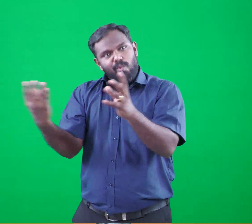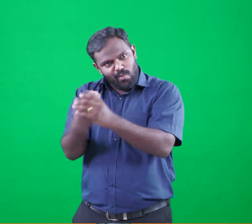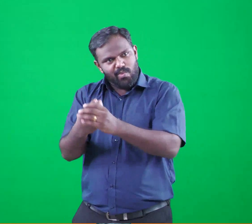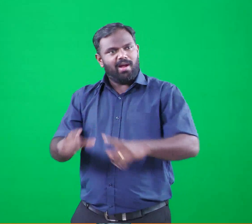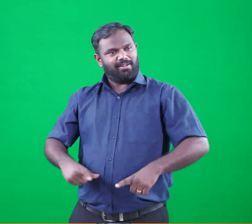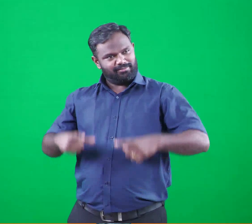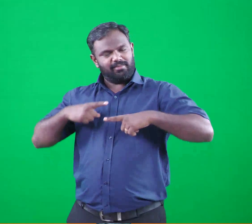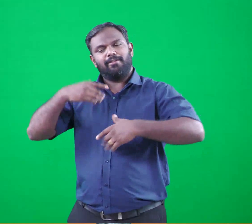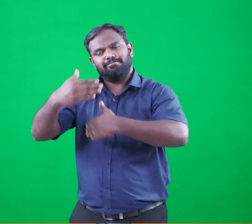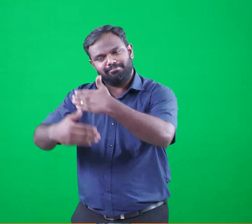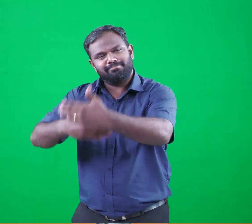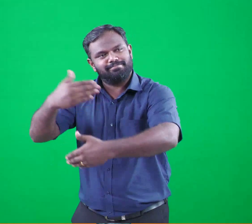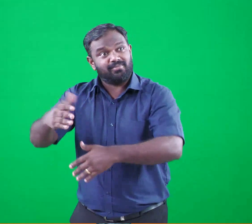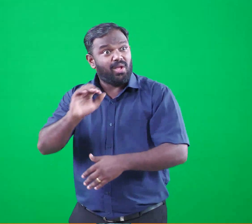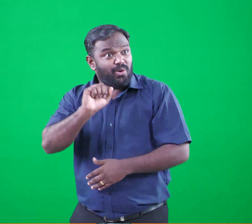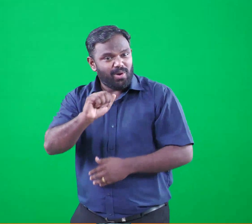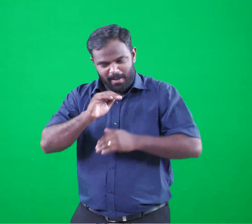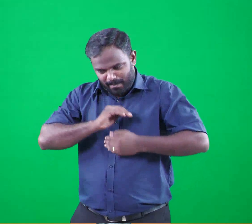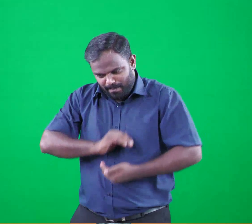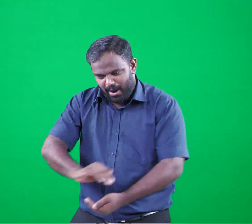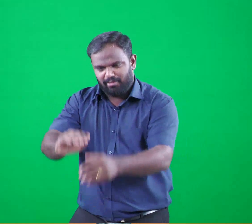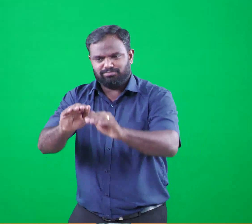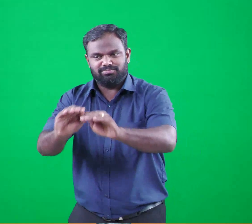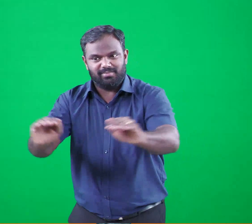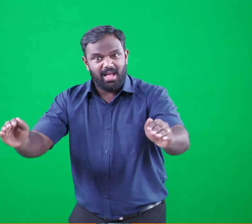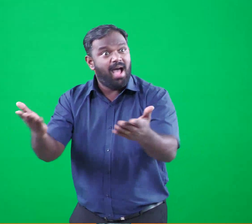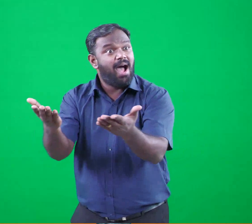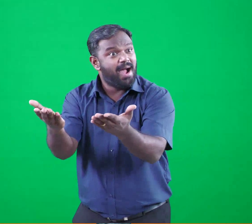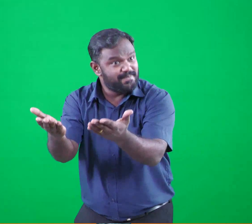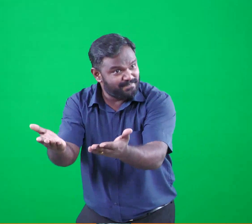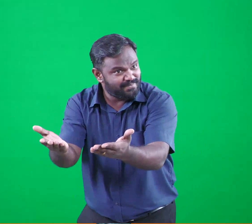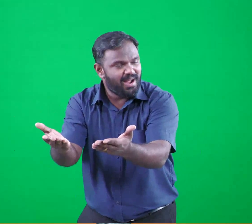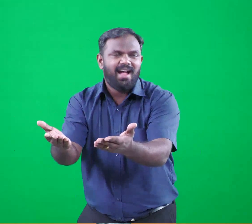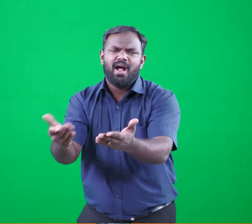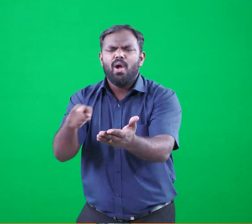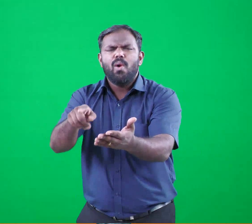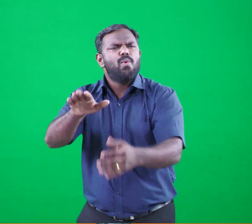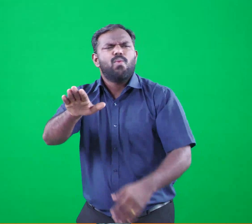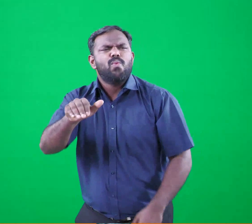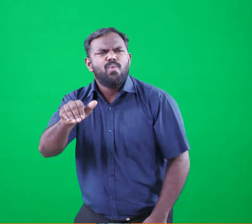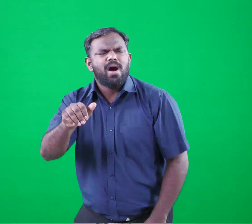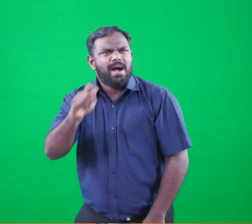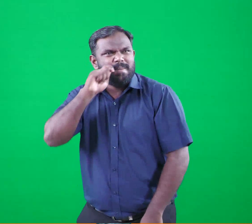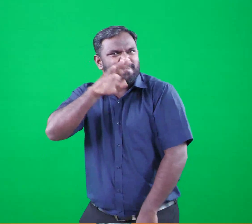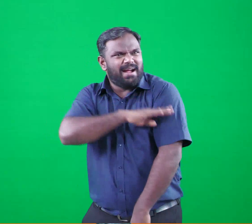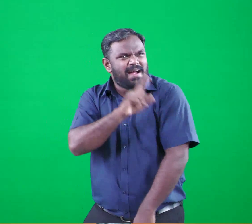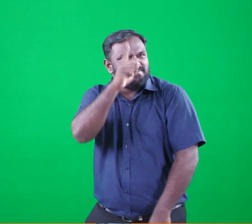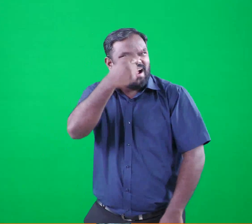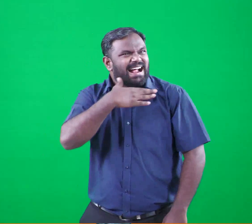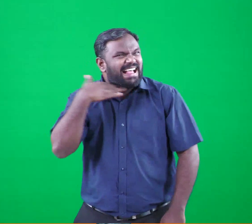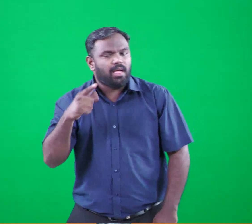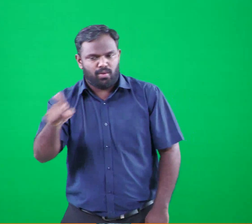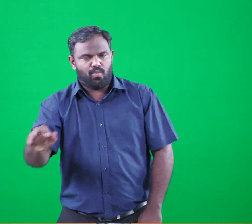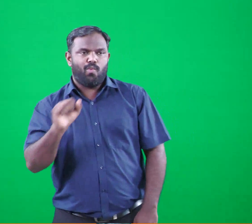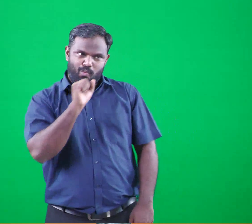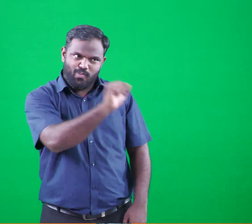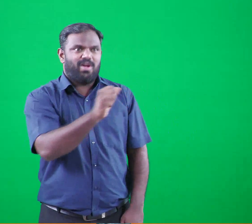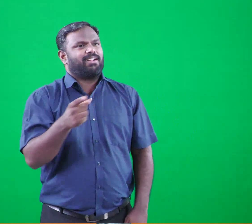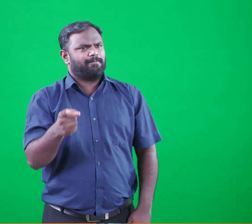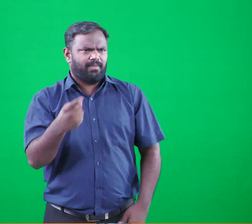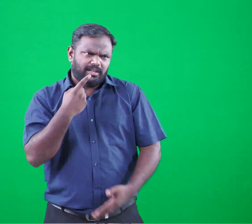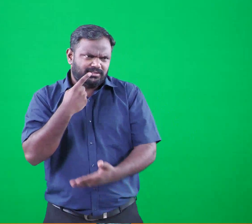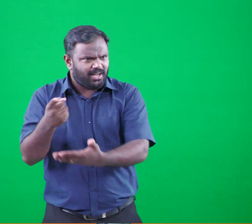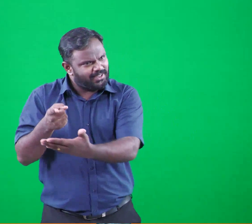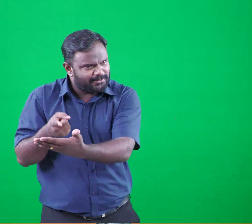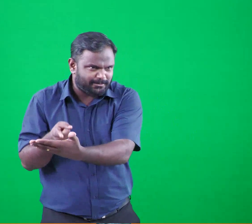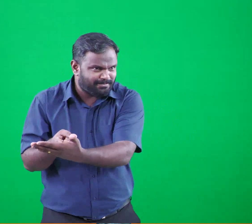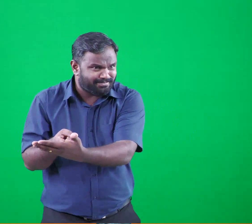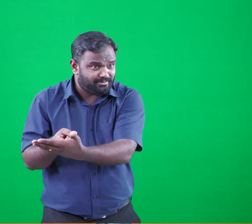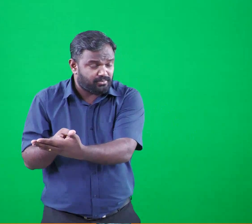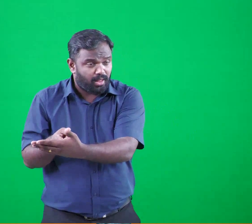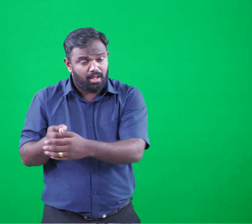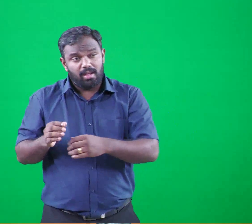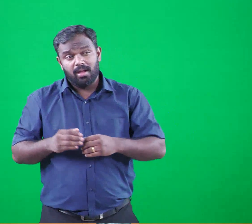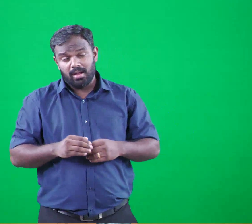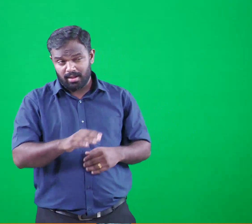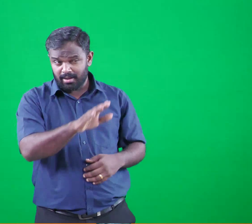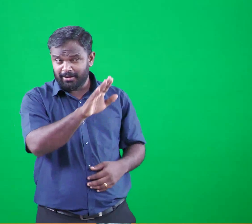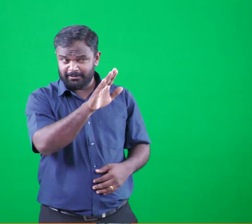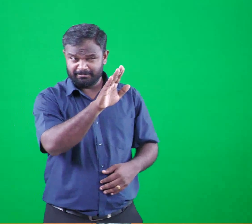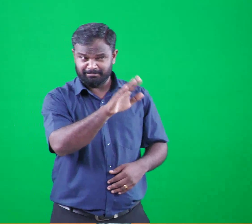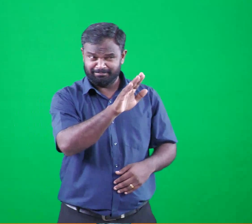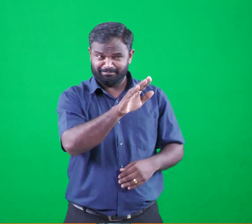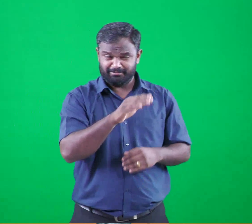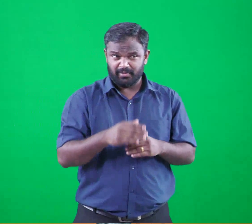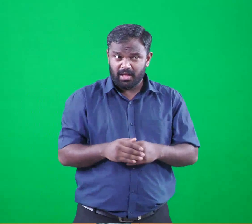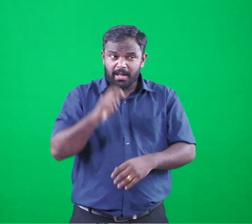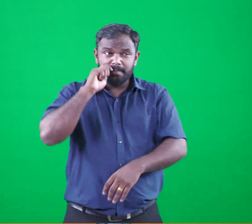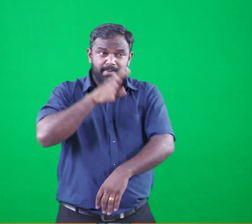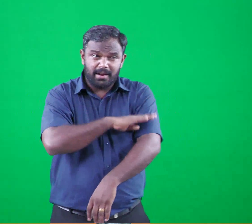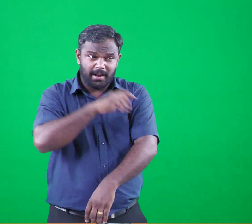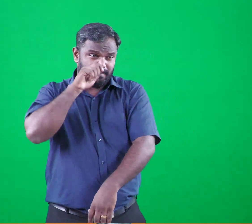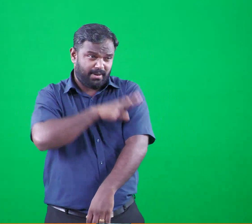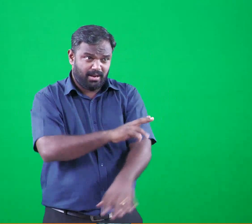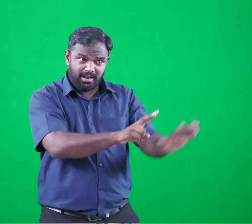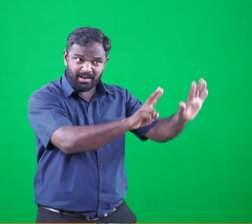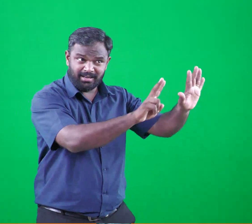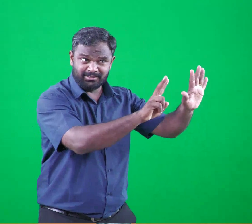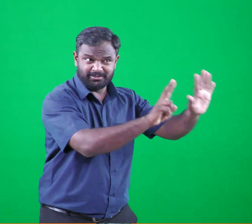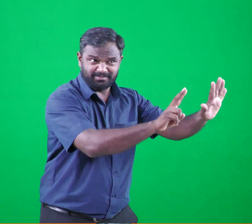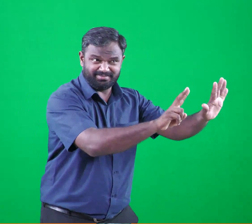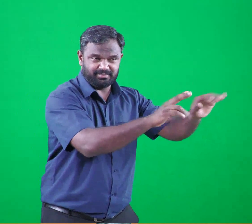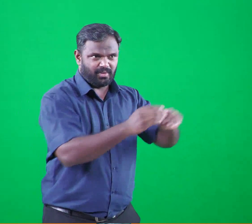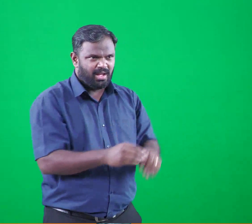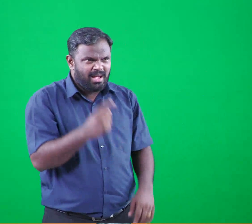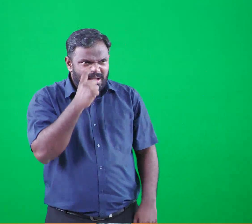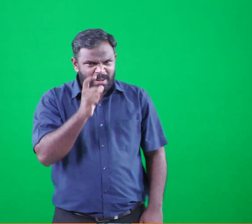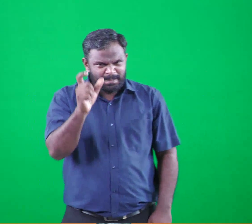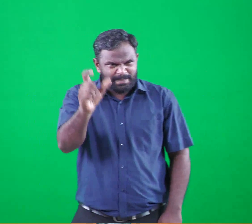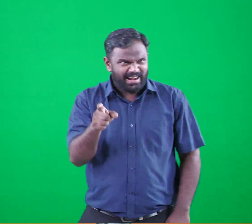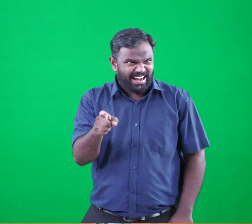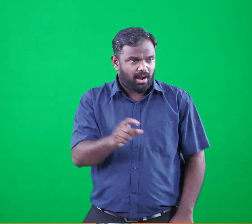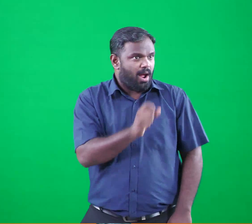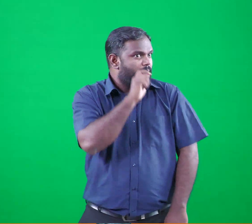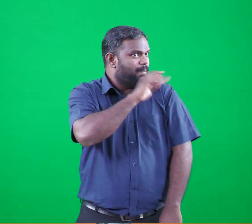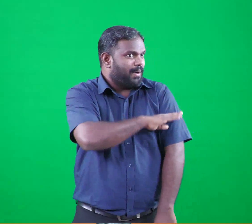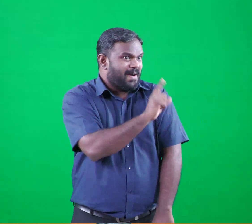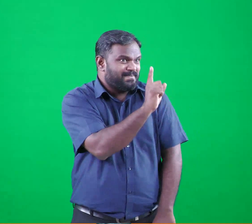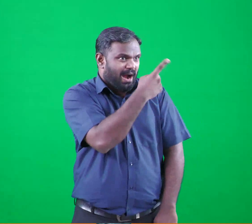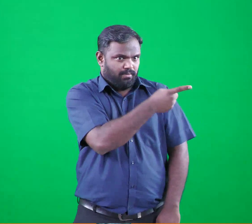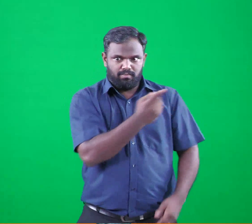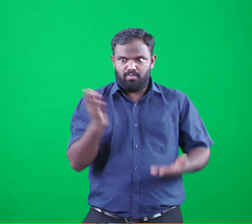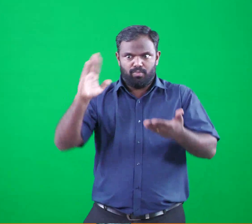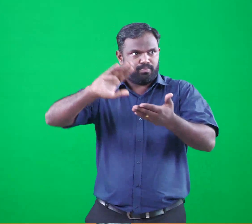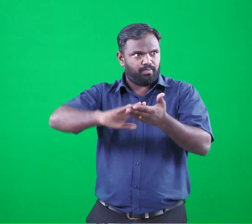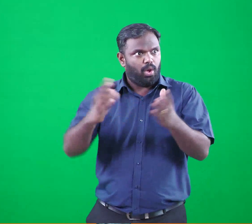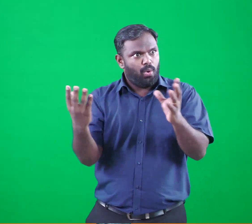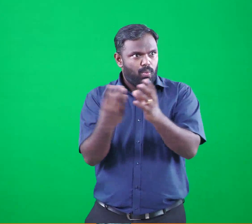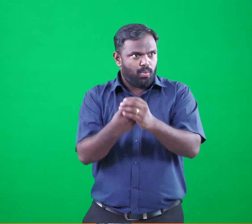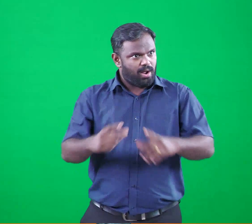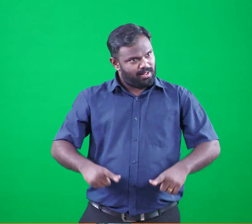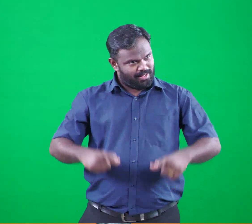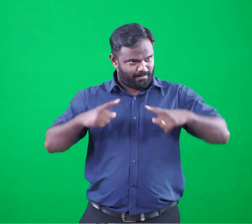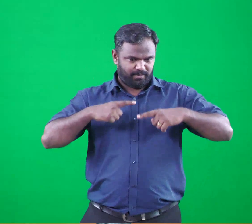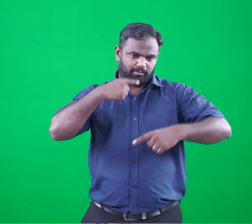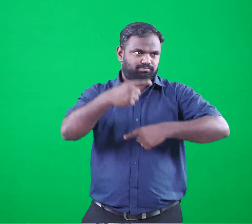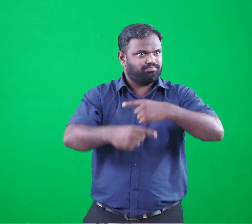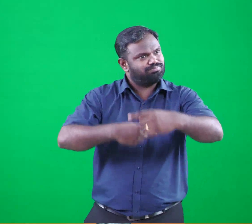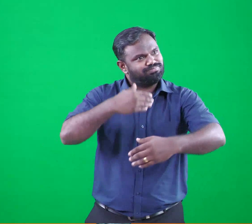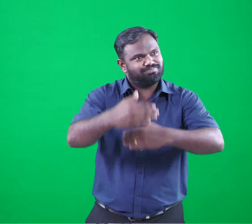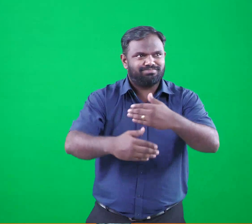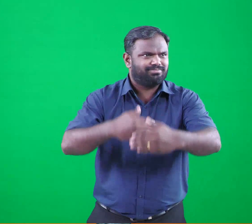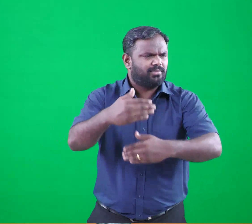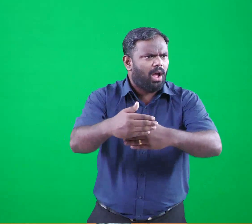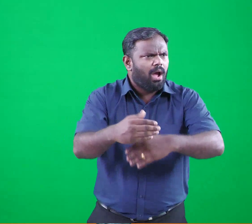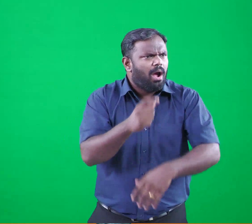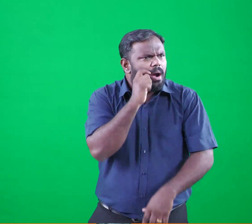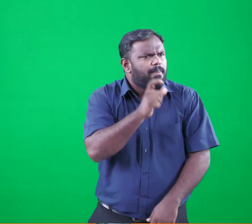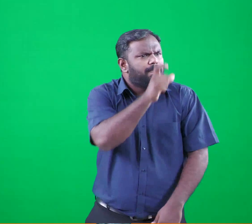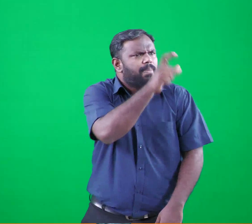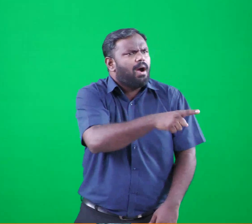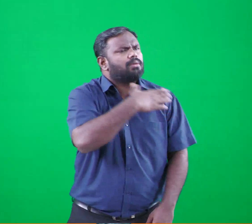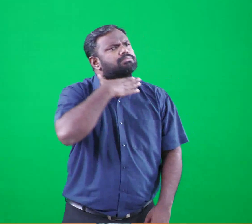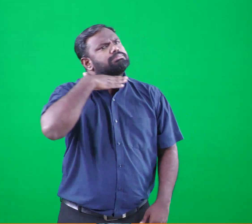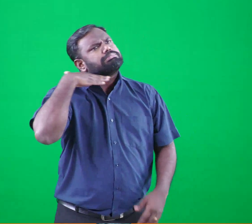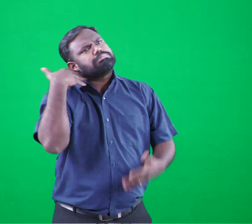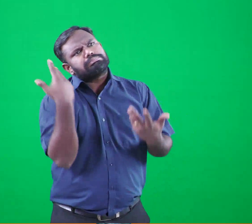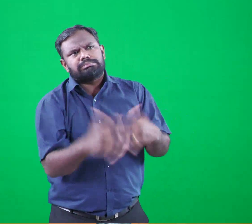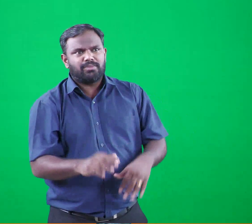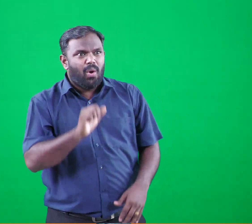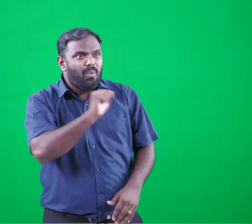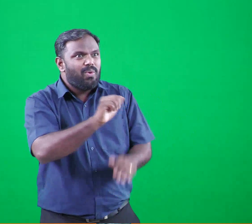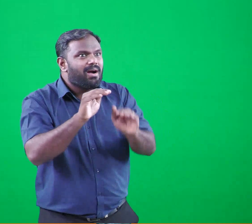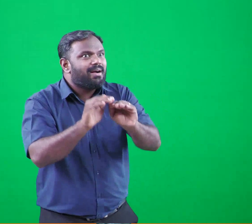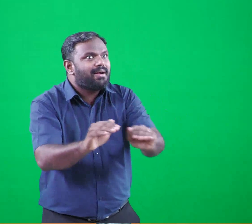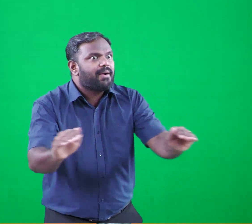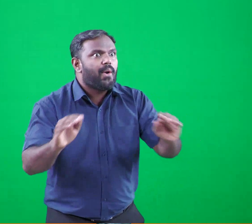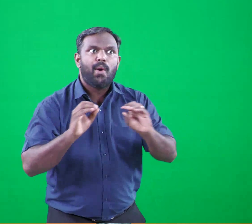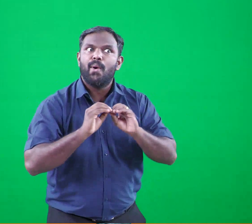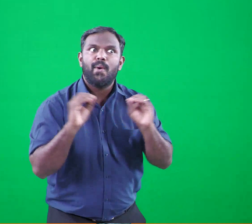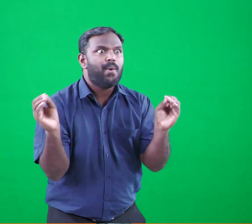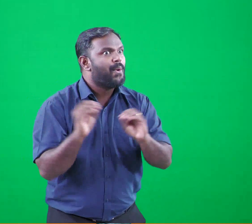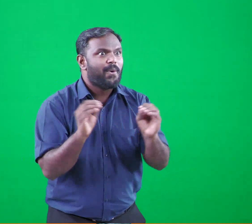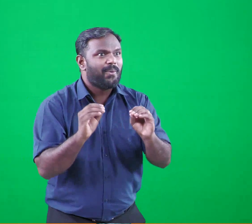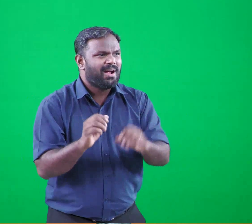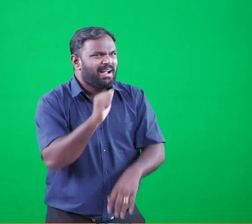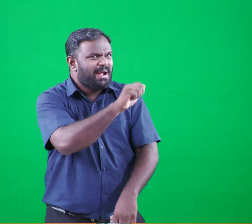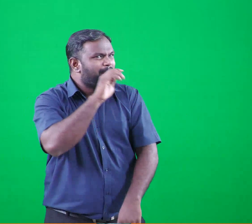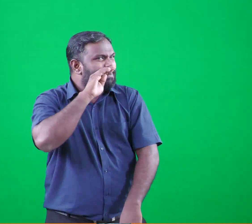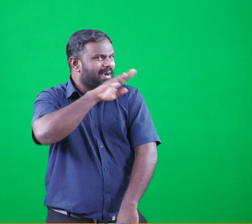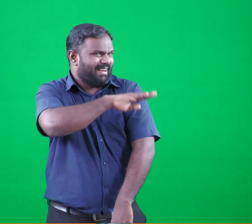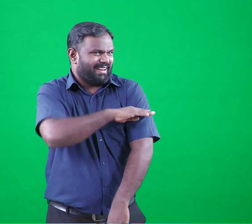Now there were seven brothers. The first one married and died, leaving no children.